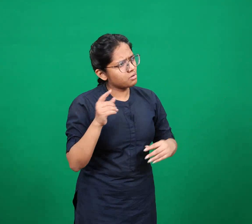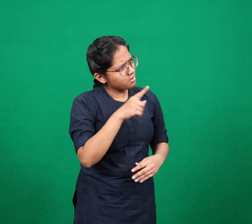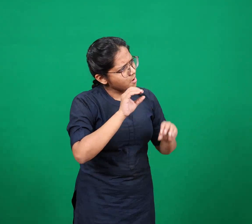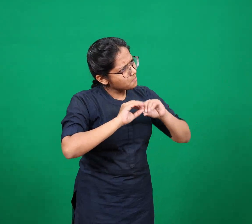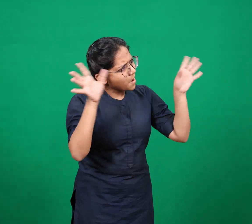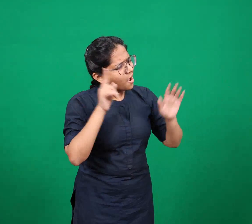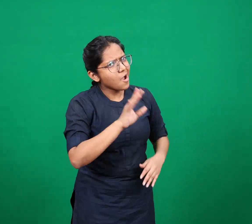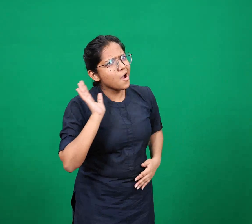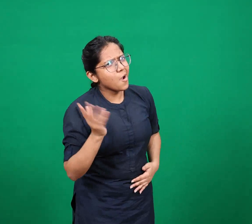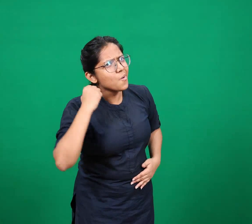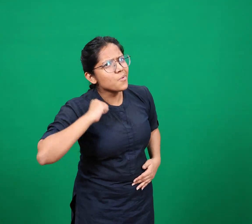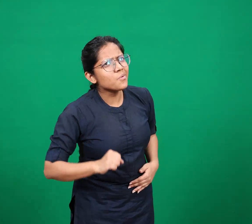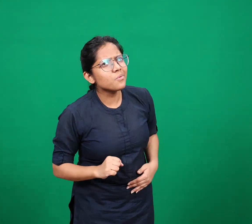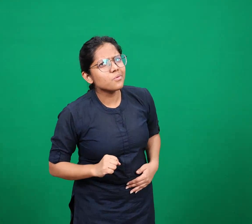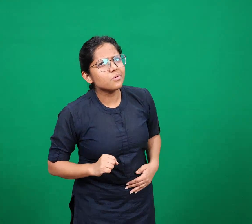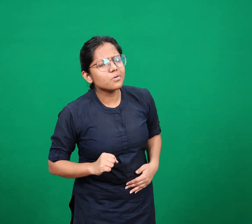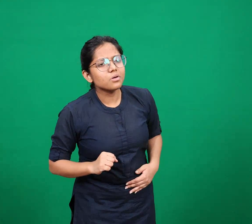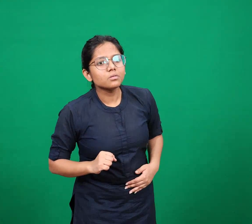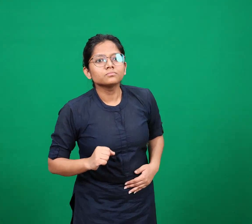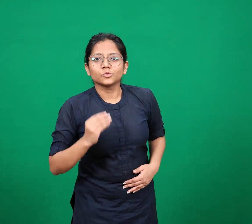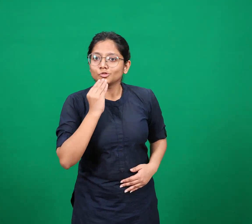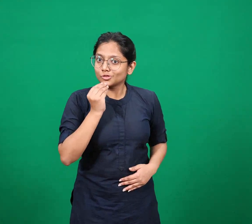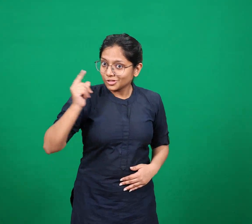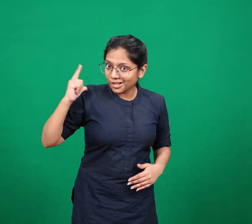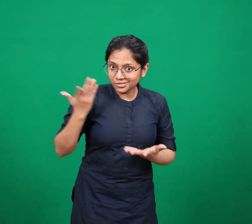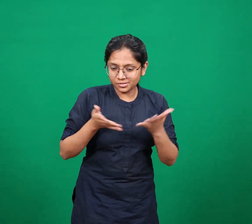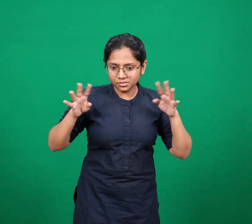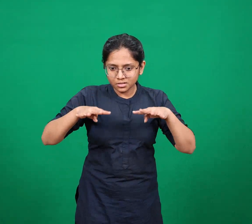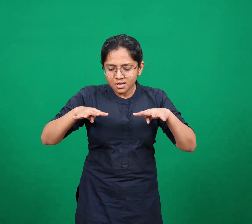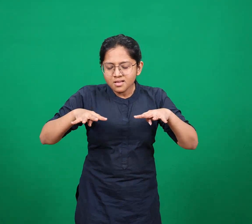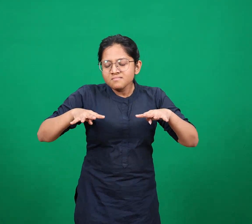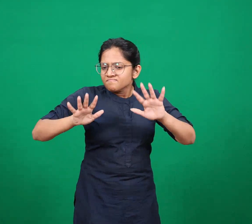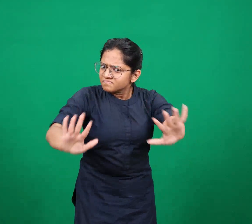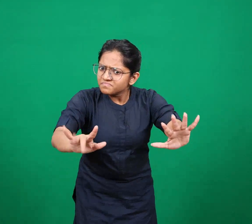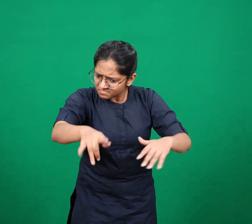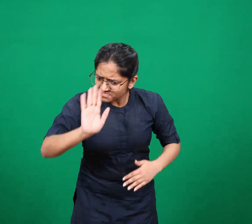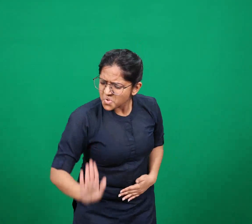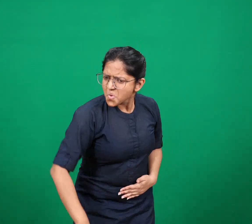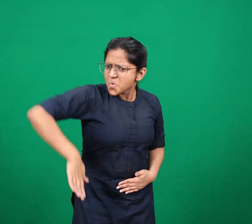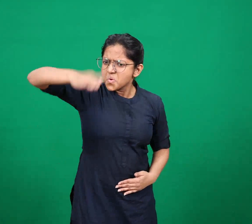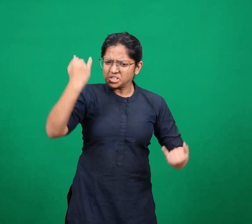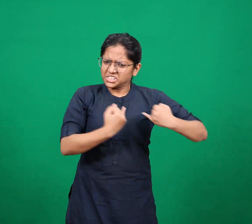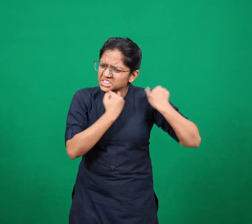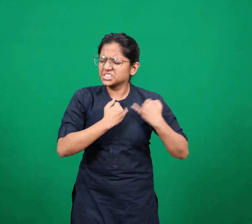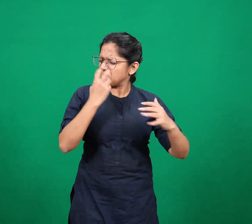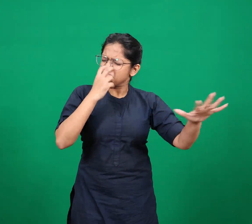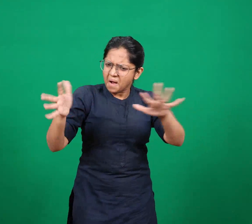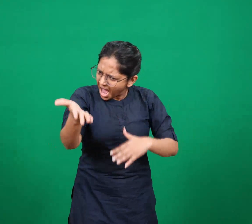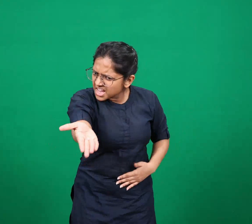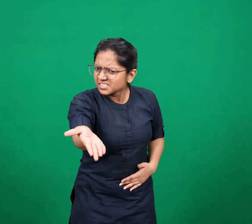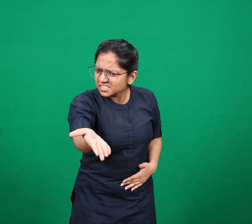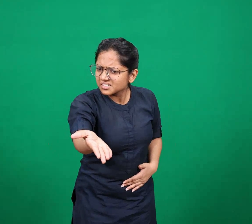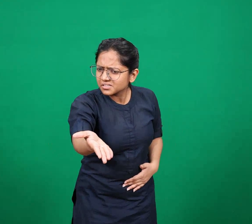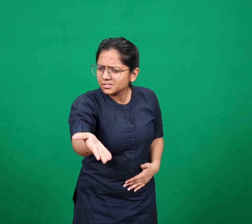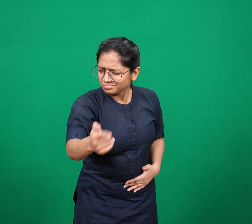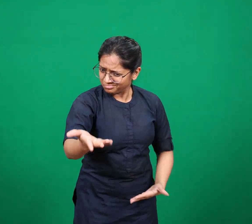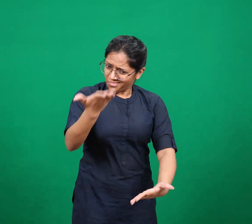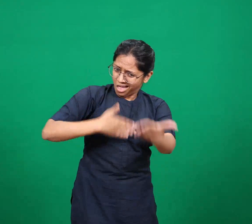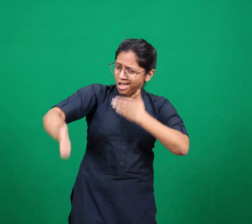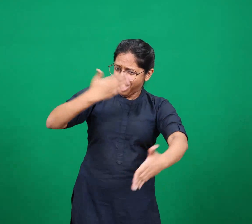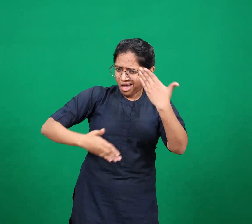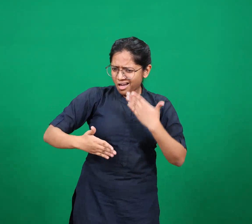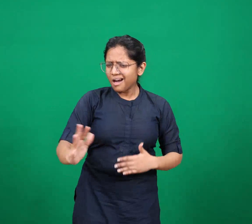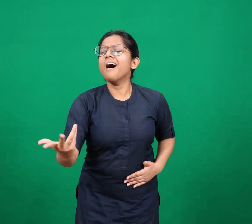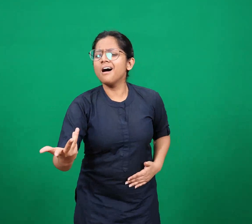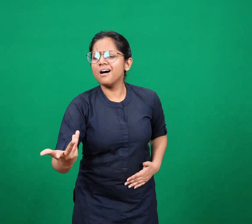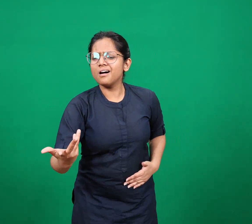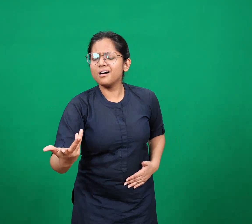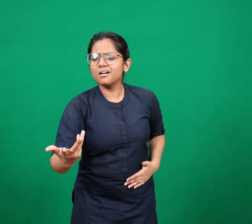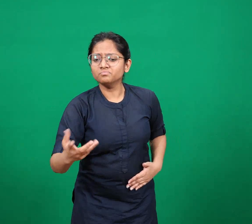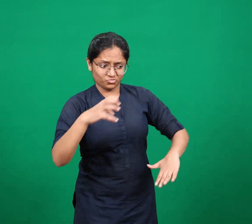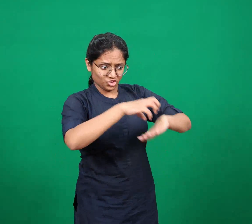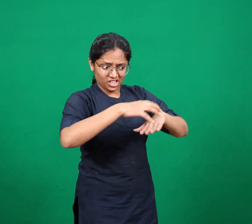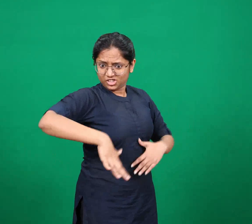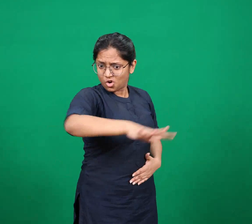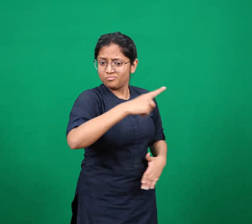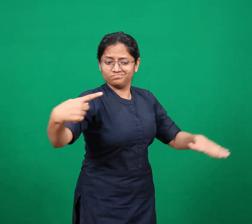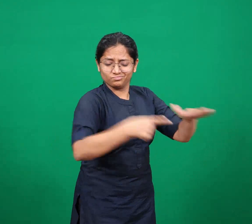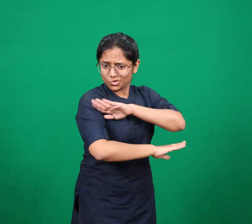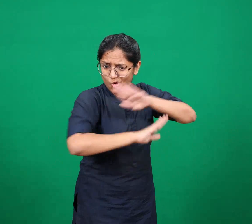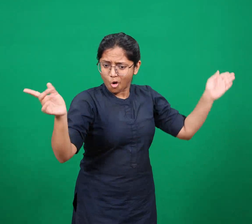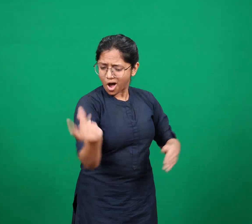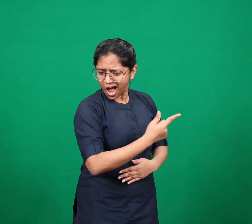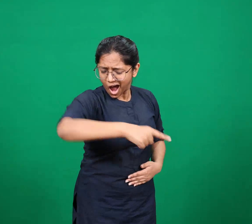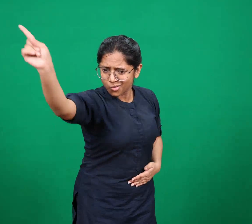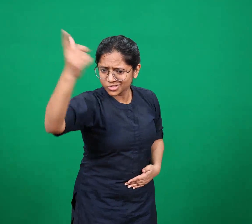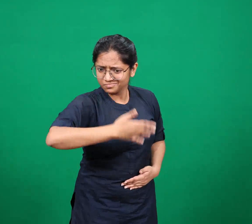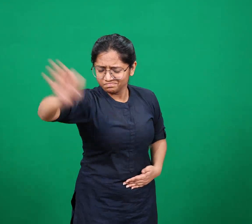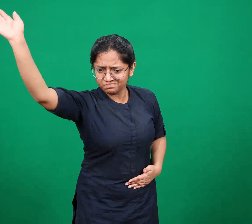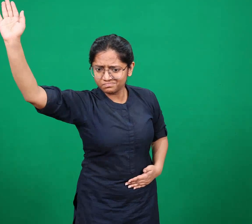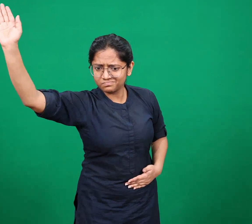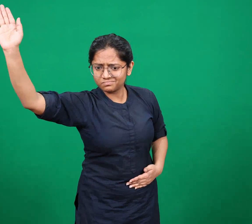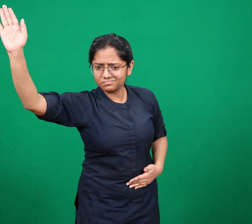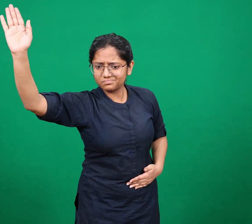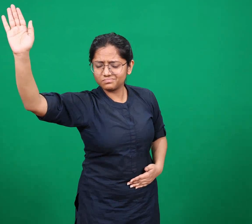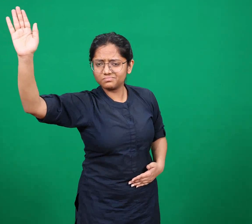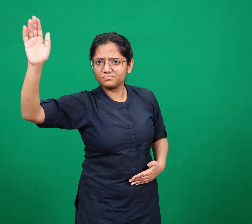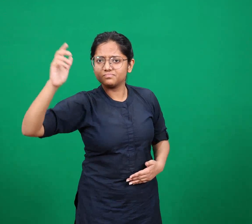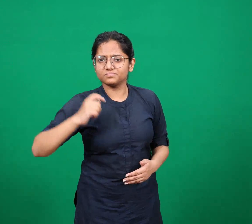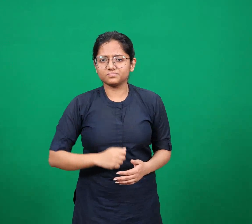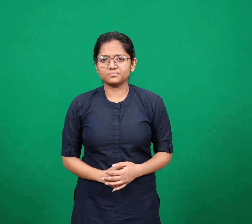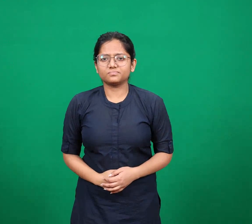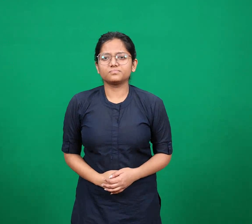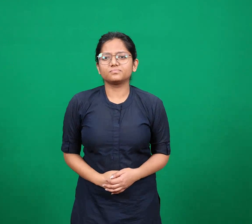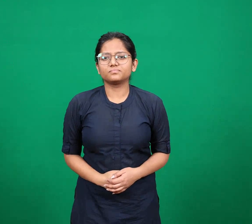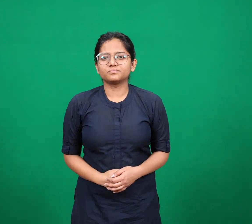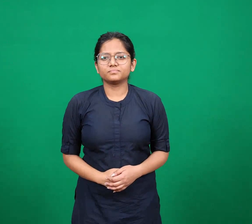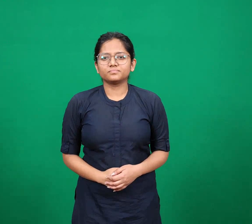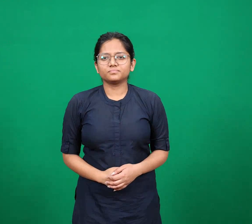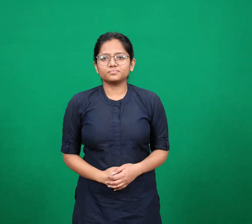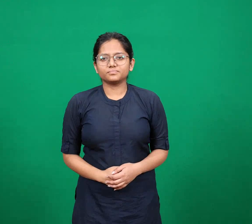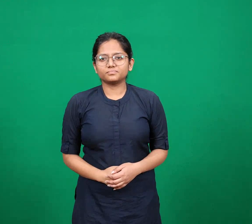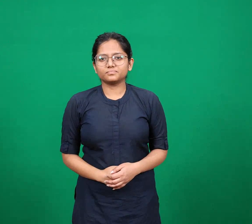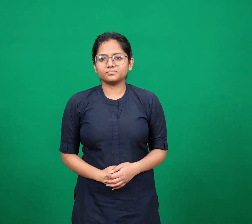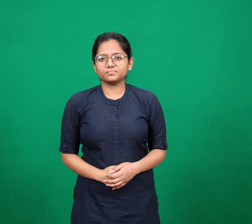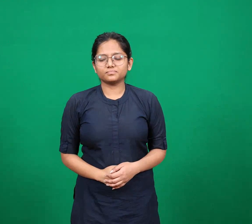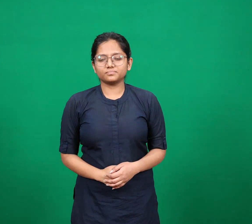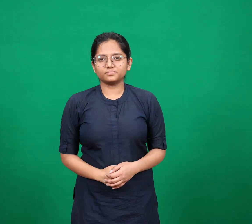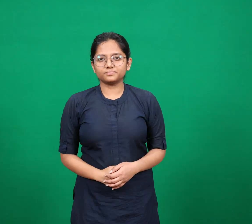They replied, "You were born in utter sin, and you are instructing us?" And they threw him out.